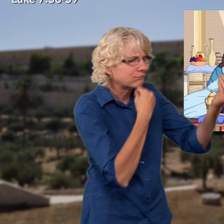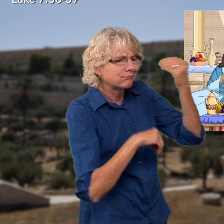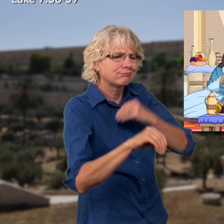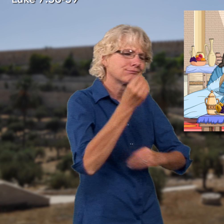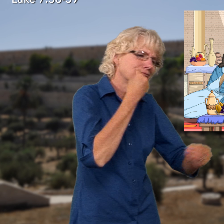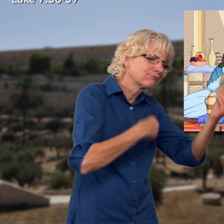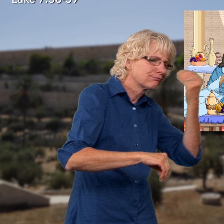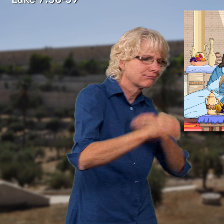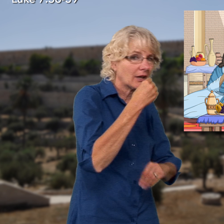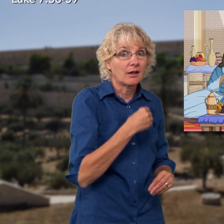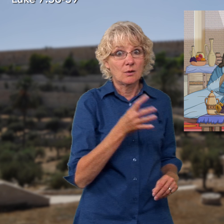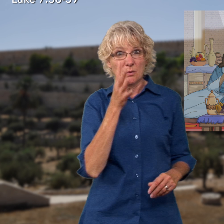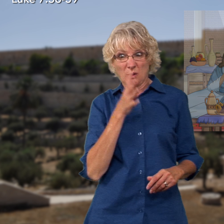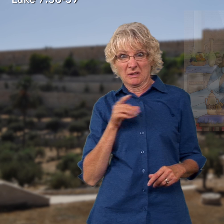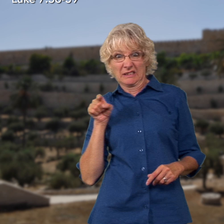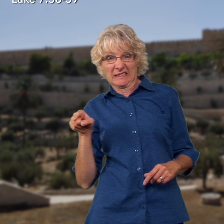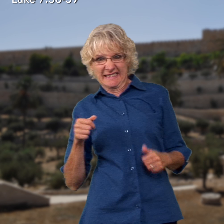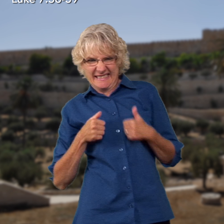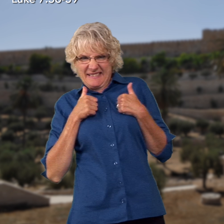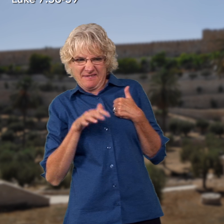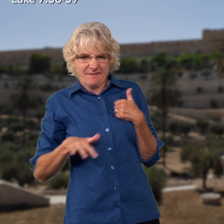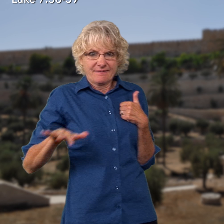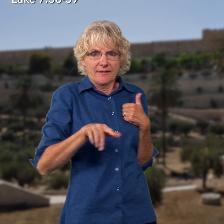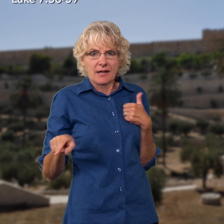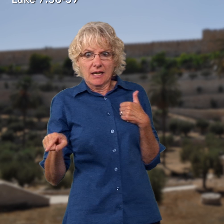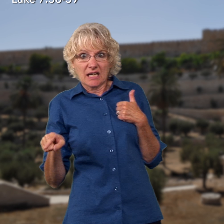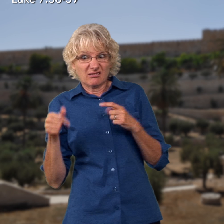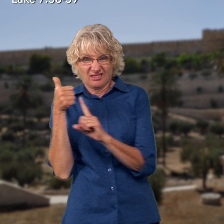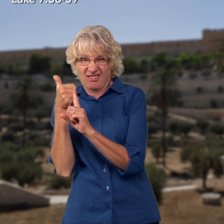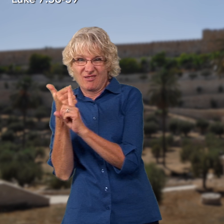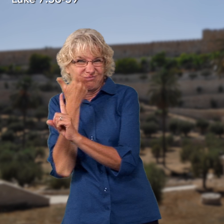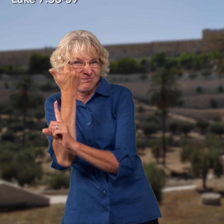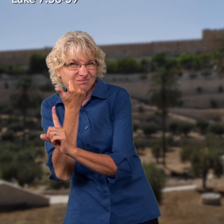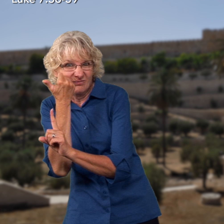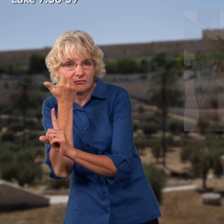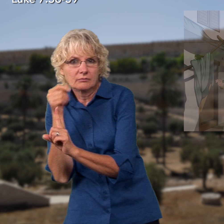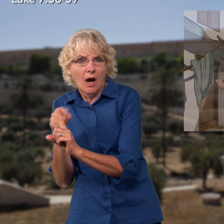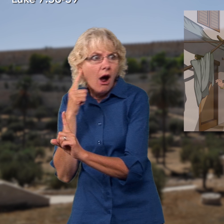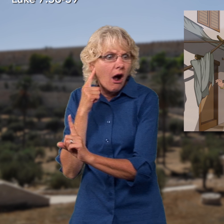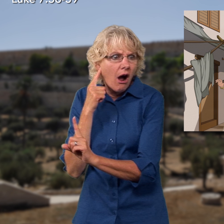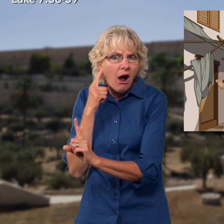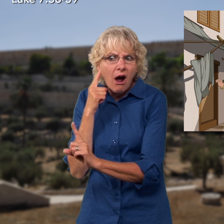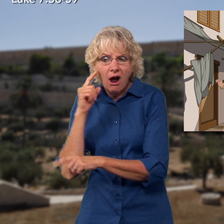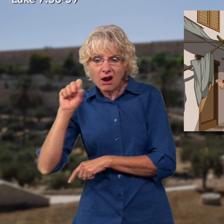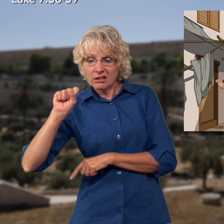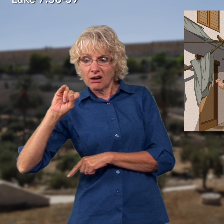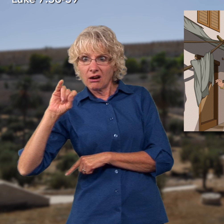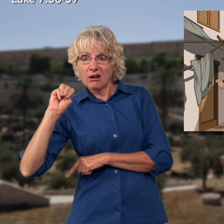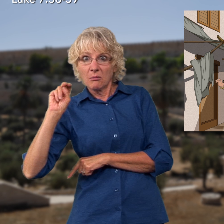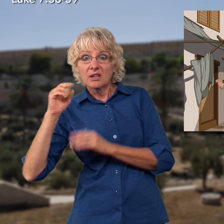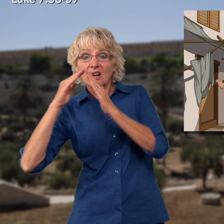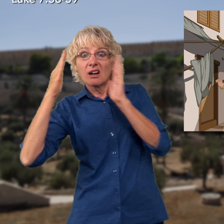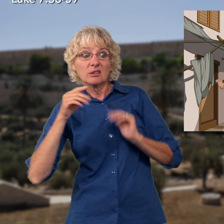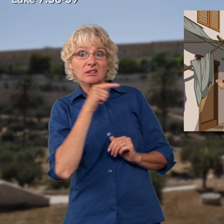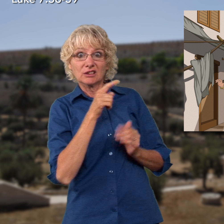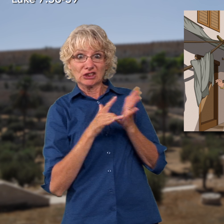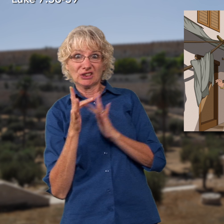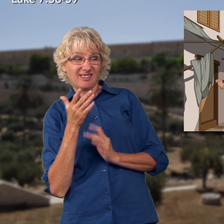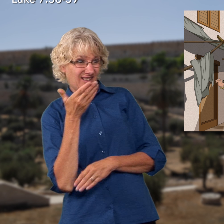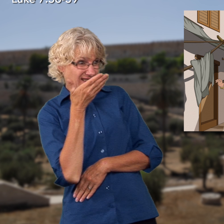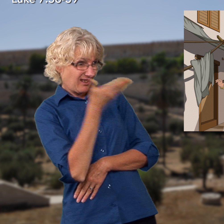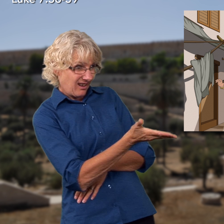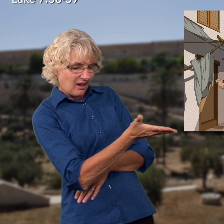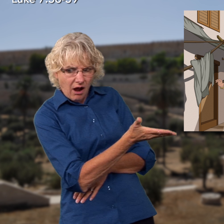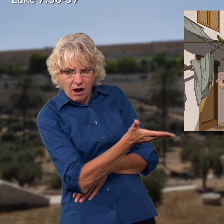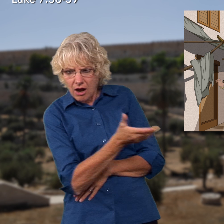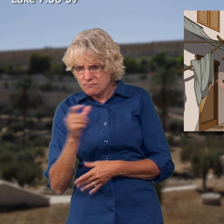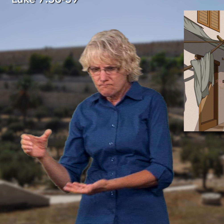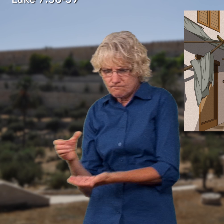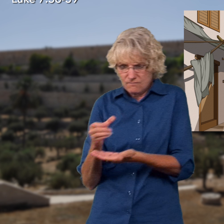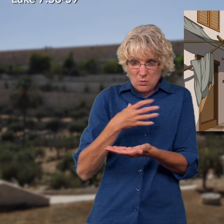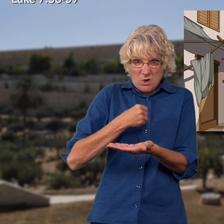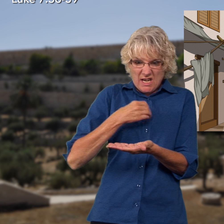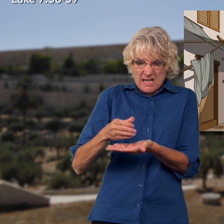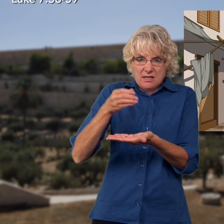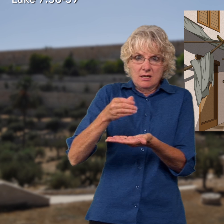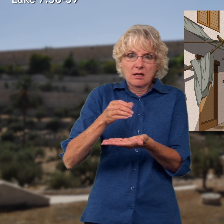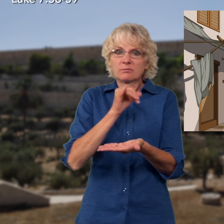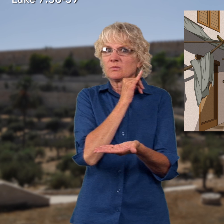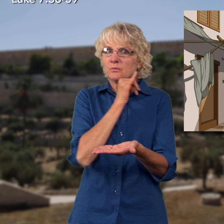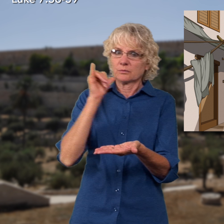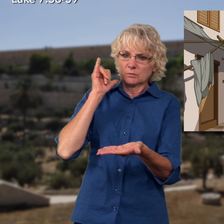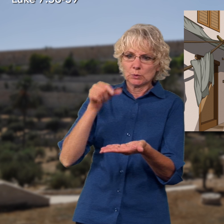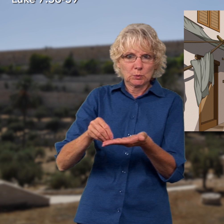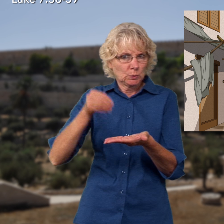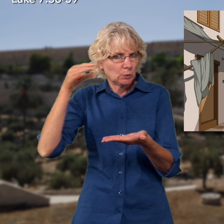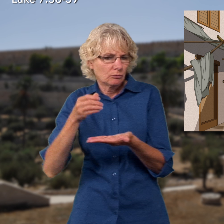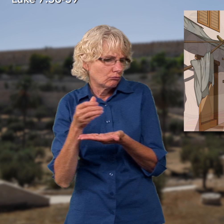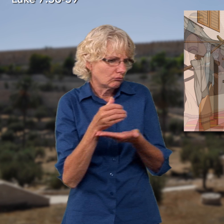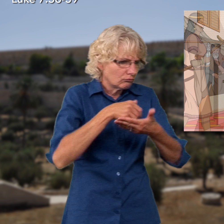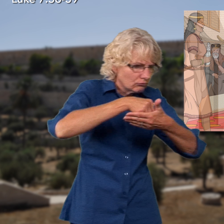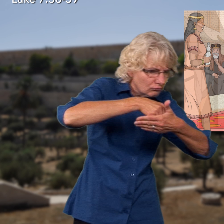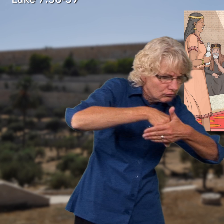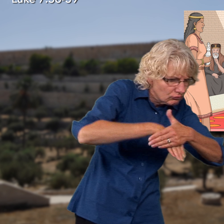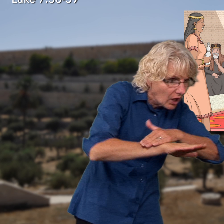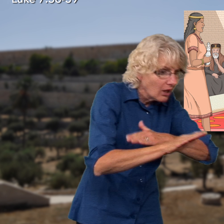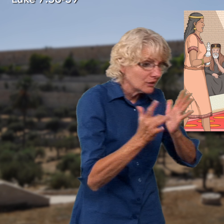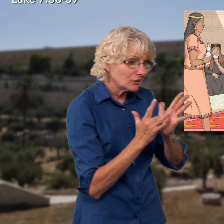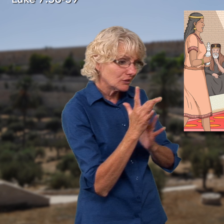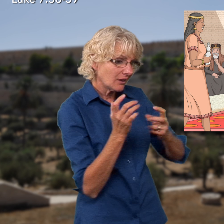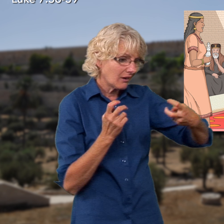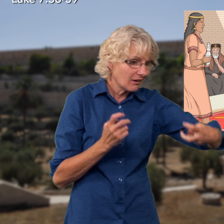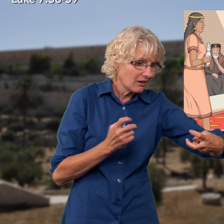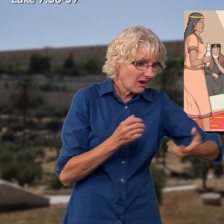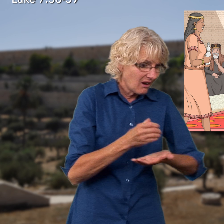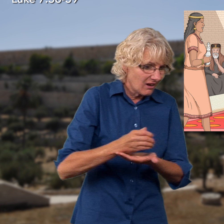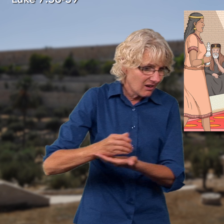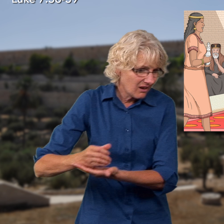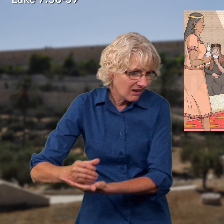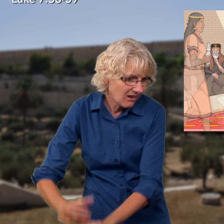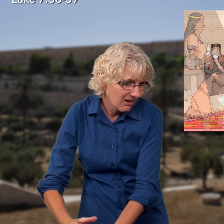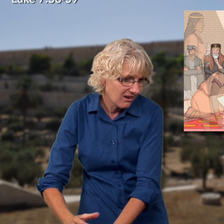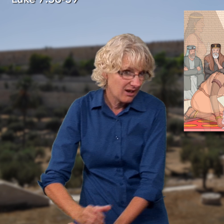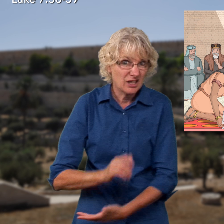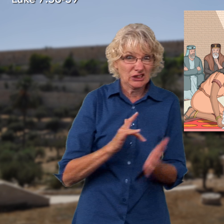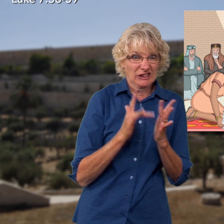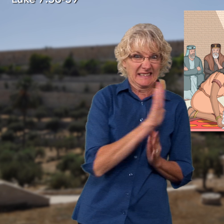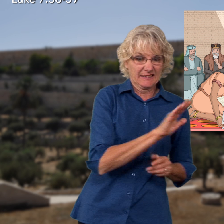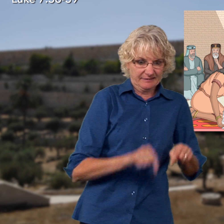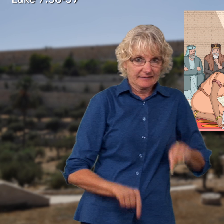When a sinful woman from that town learned that Jesus was dining there, she brought an alabaster jar of perfume.